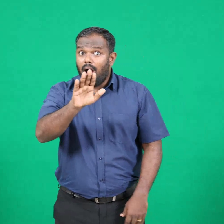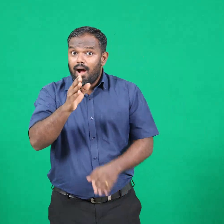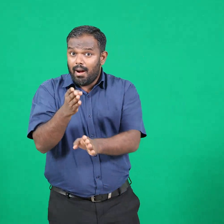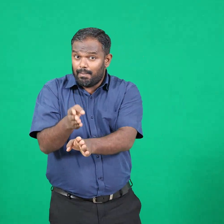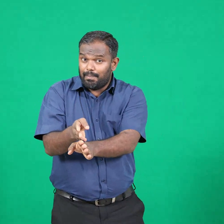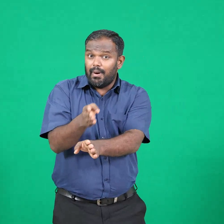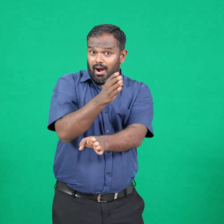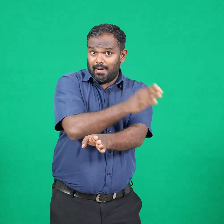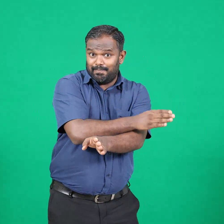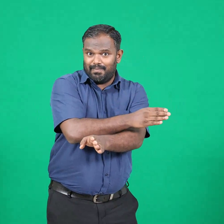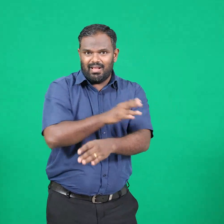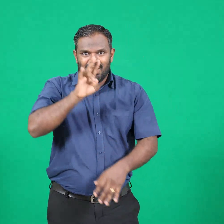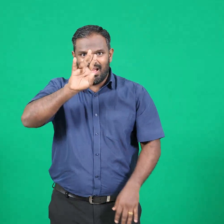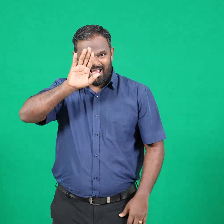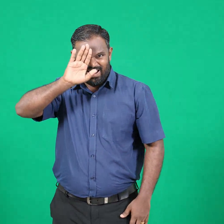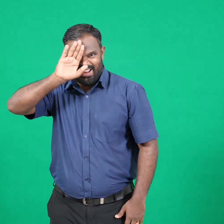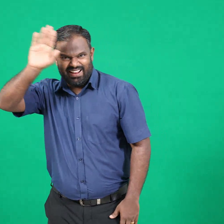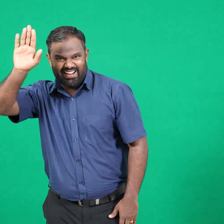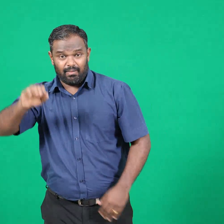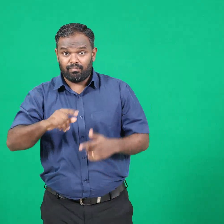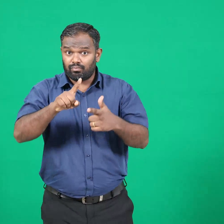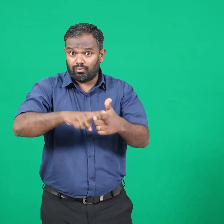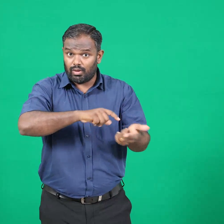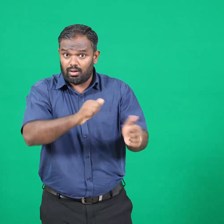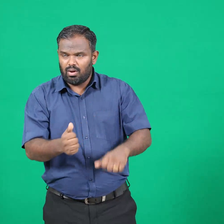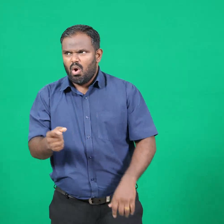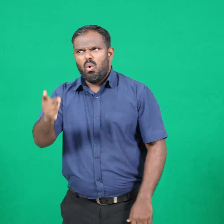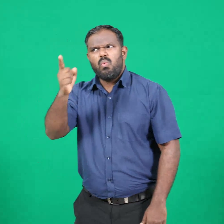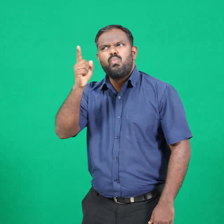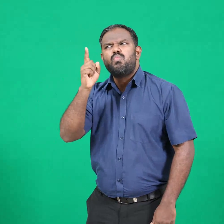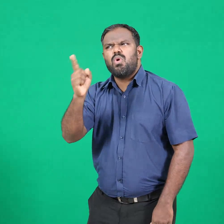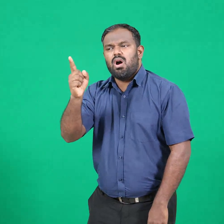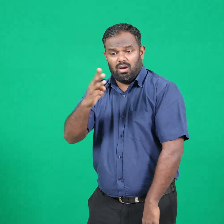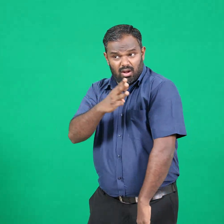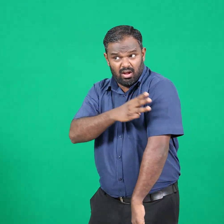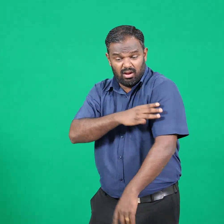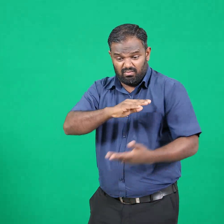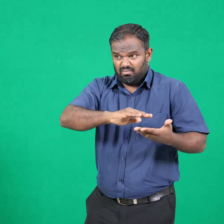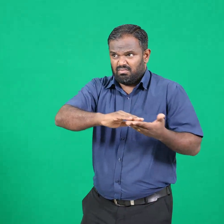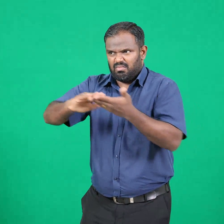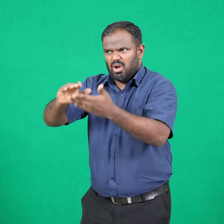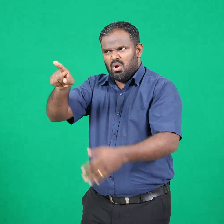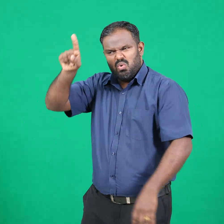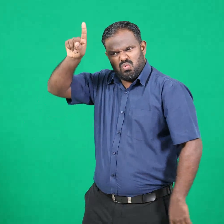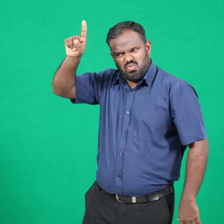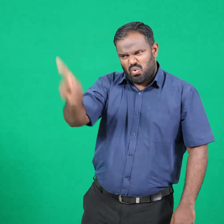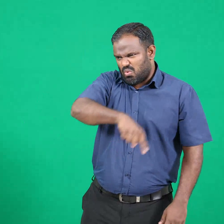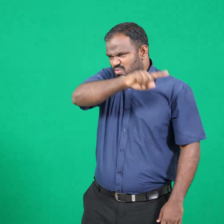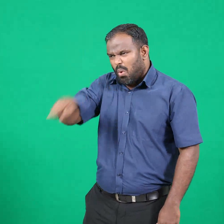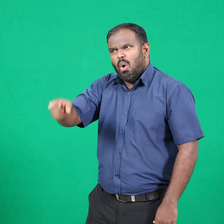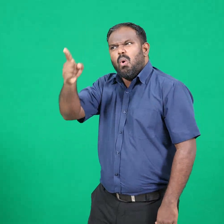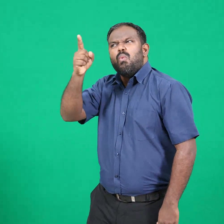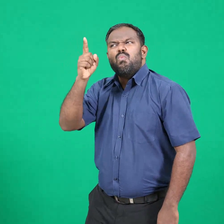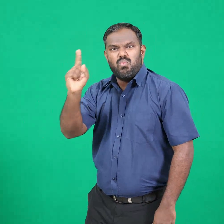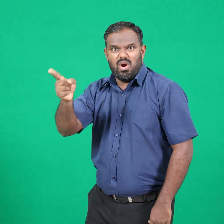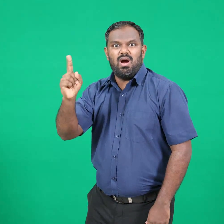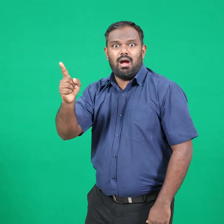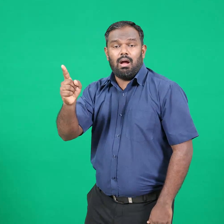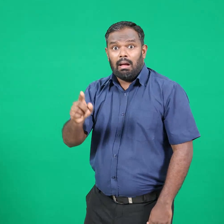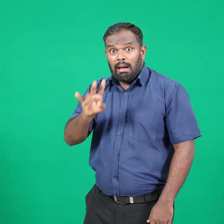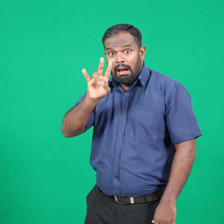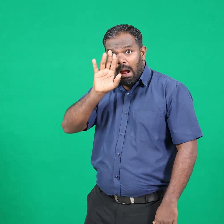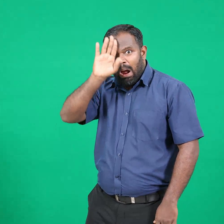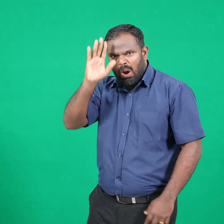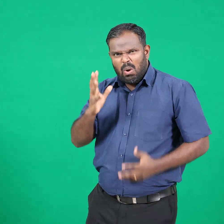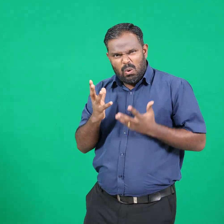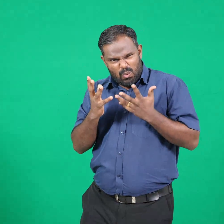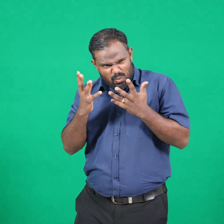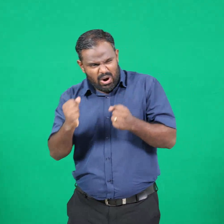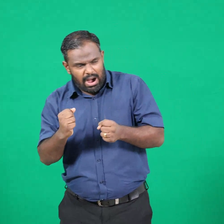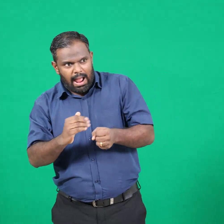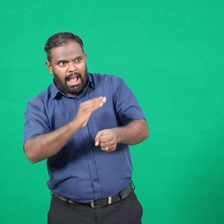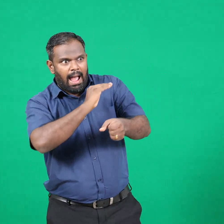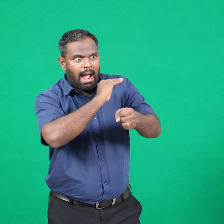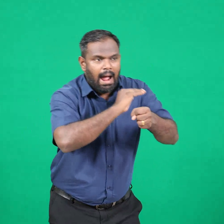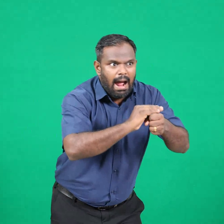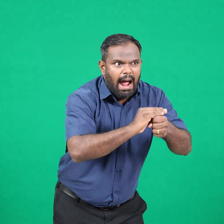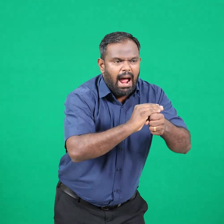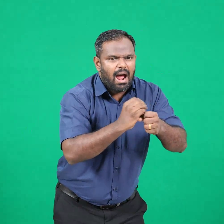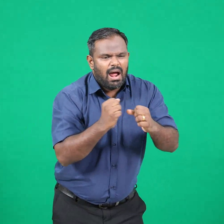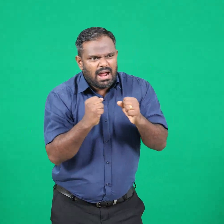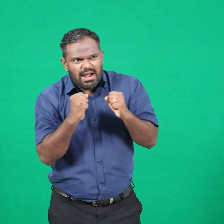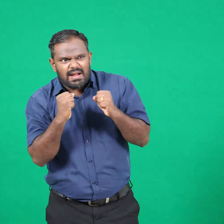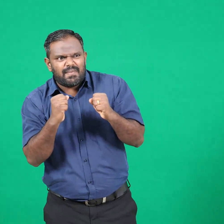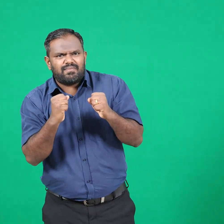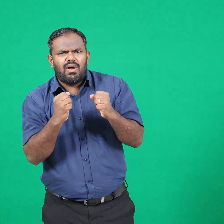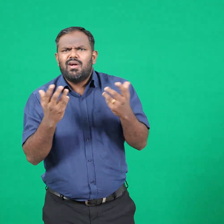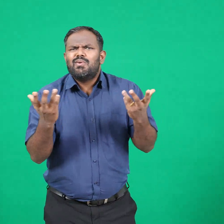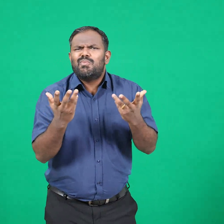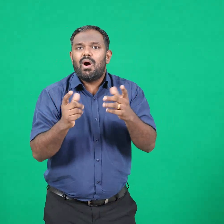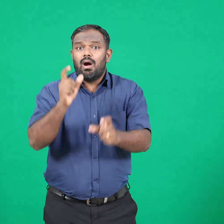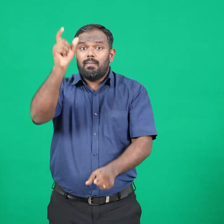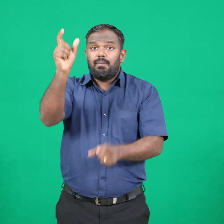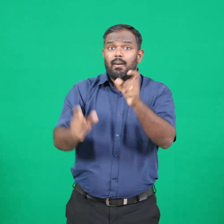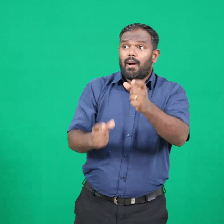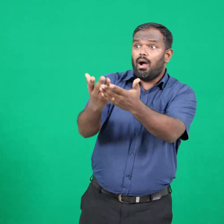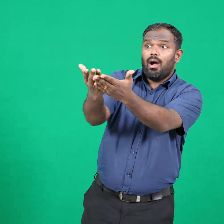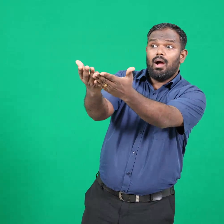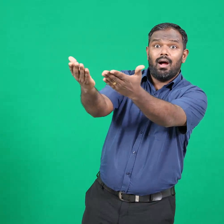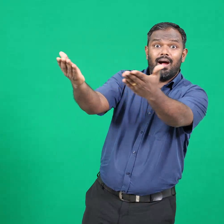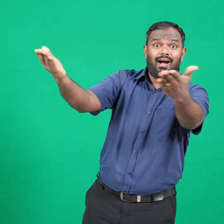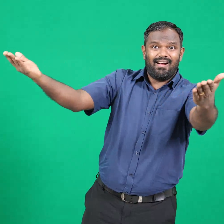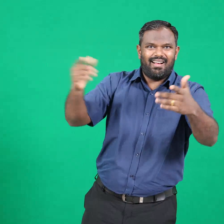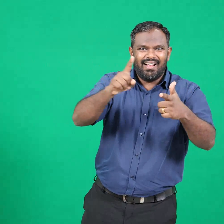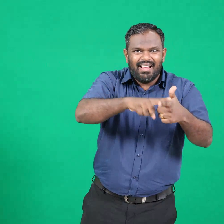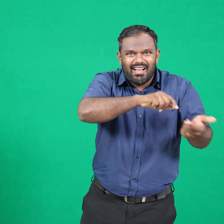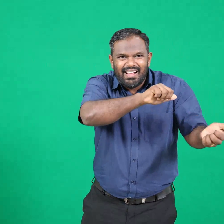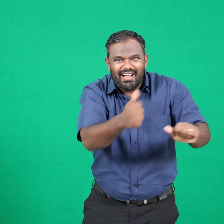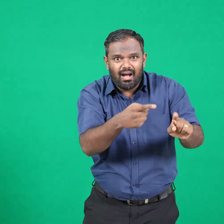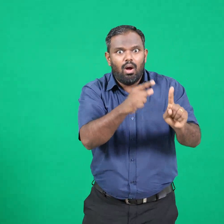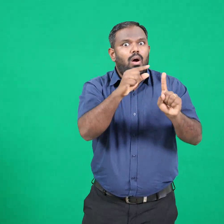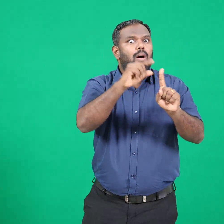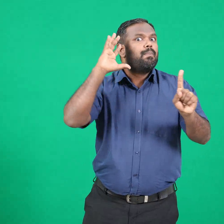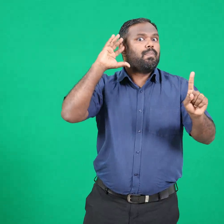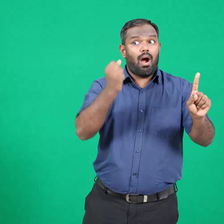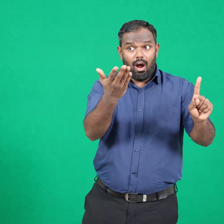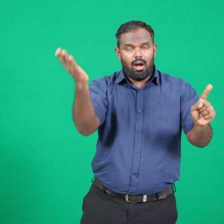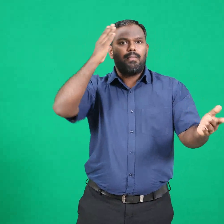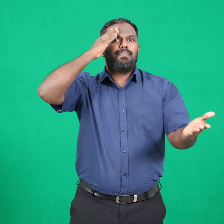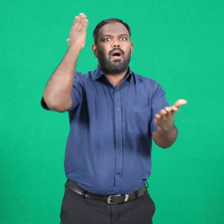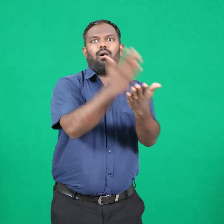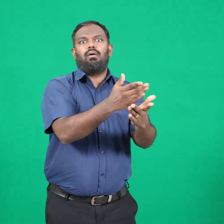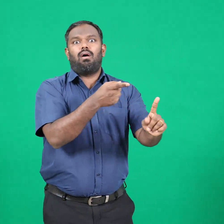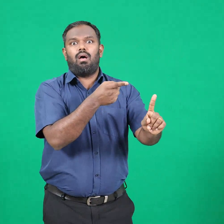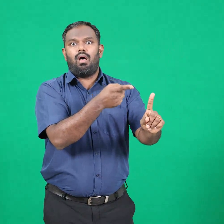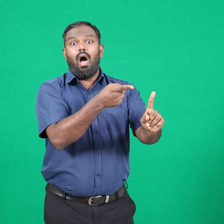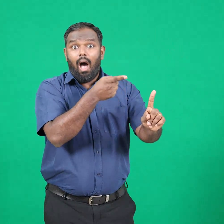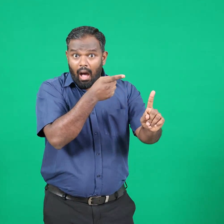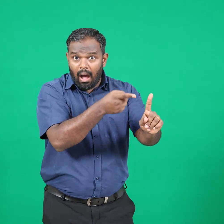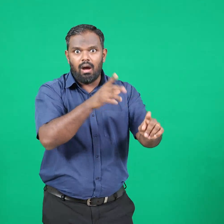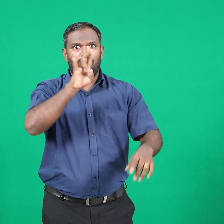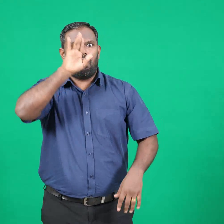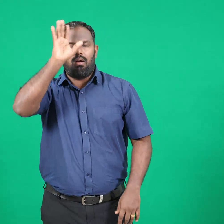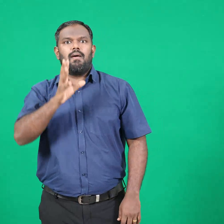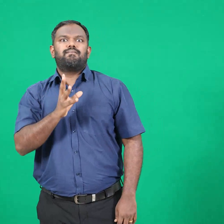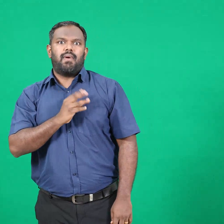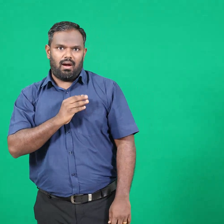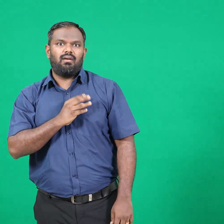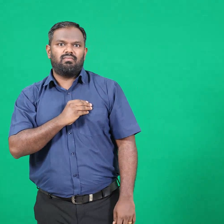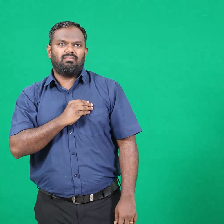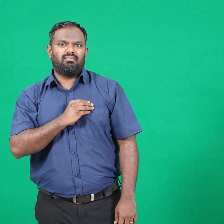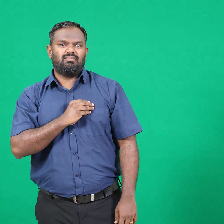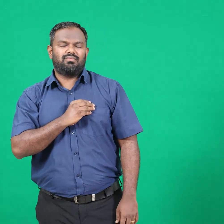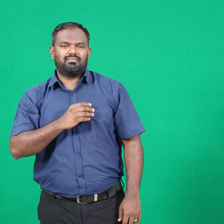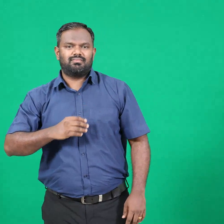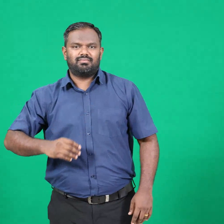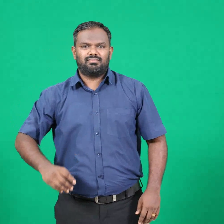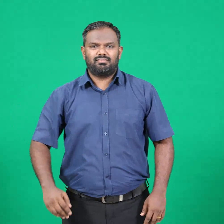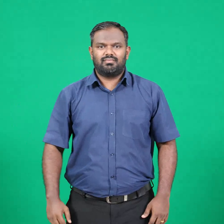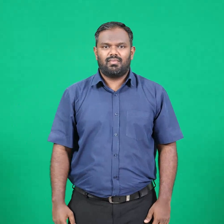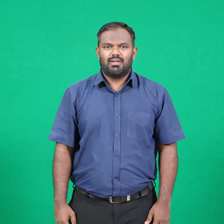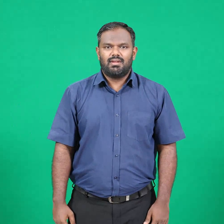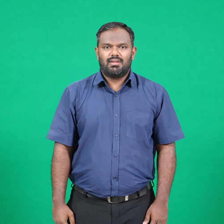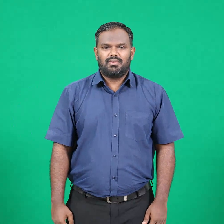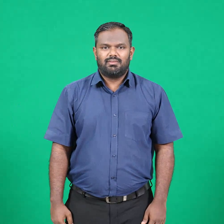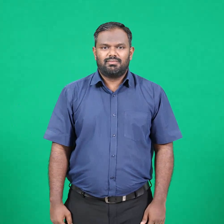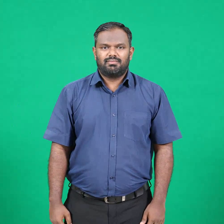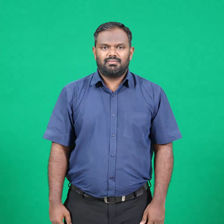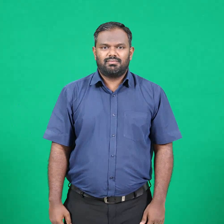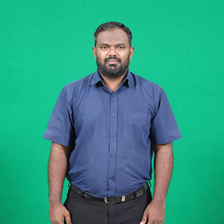Although Herod wanted to kill John, he was afraid of the people, because they regarded John as a prophet.